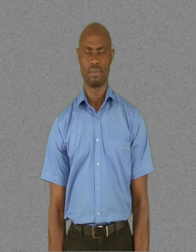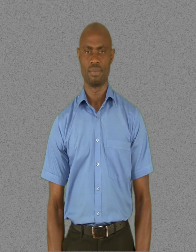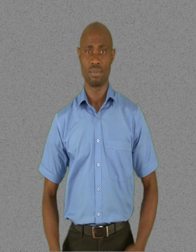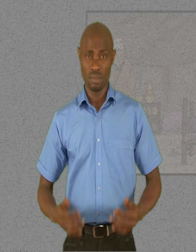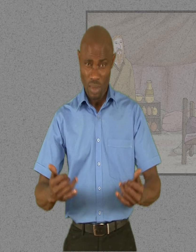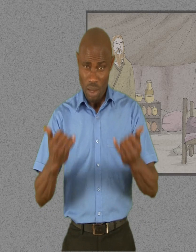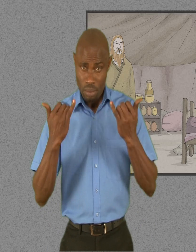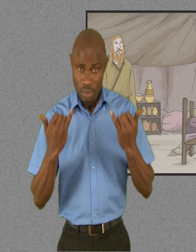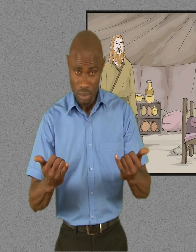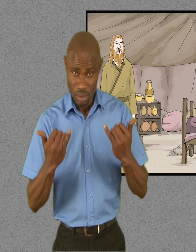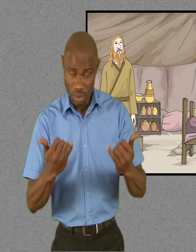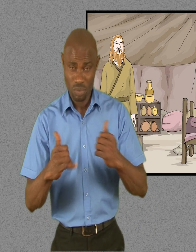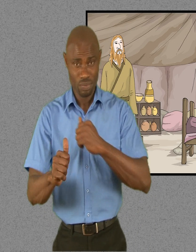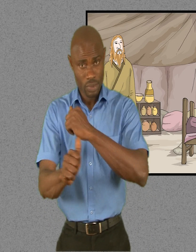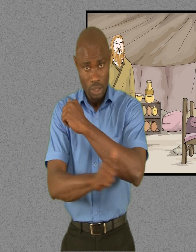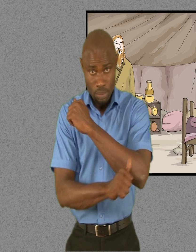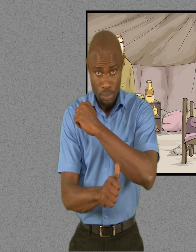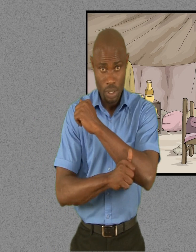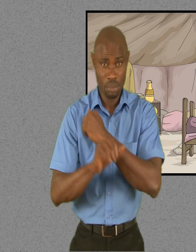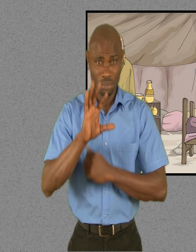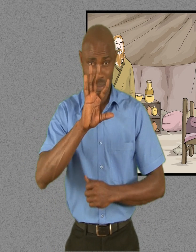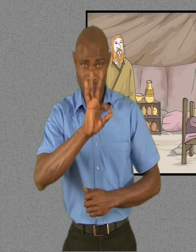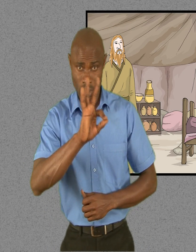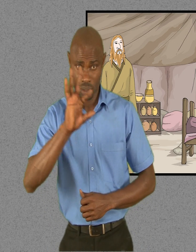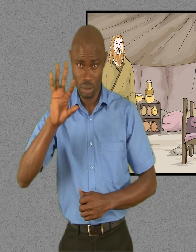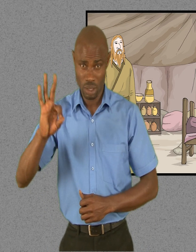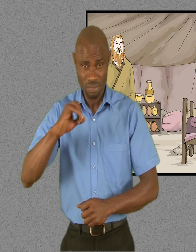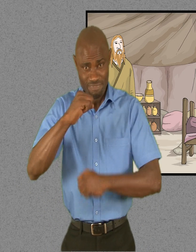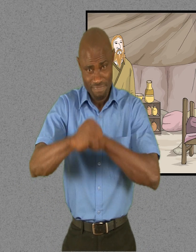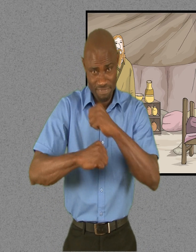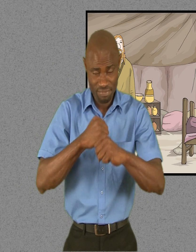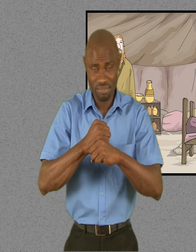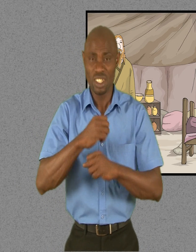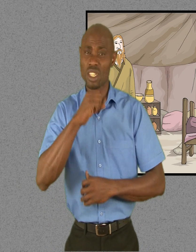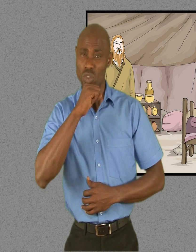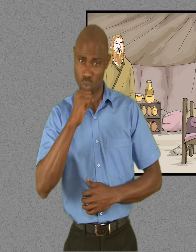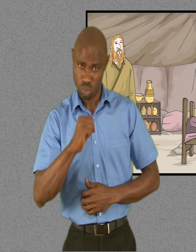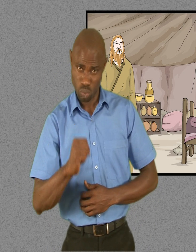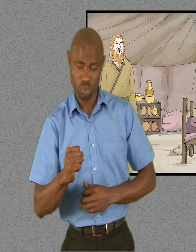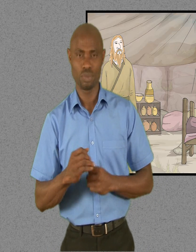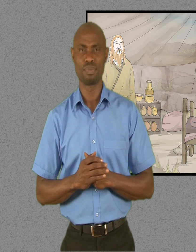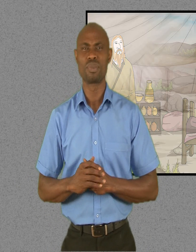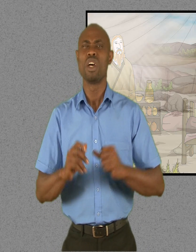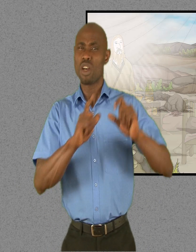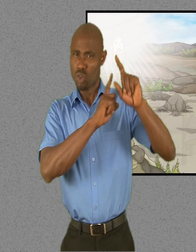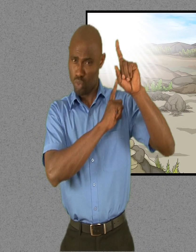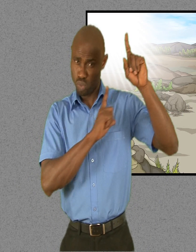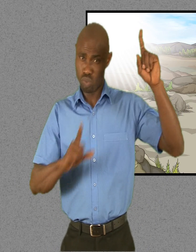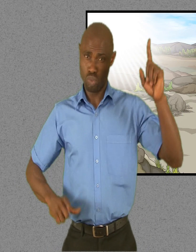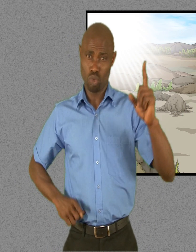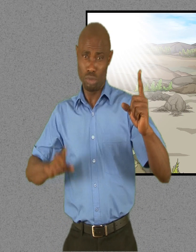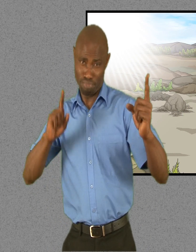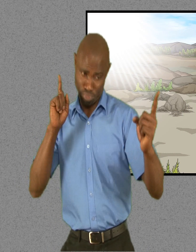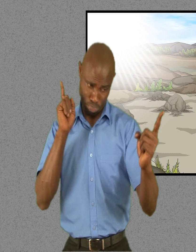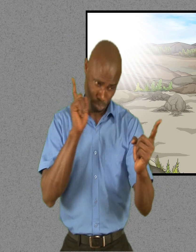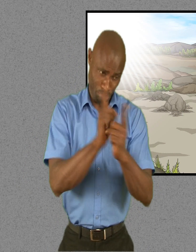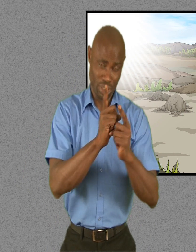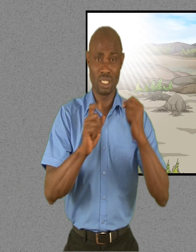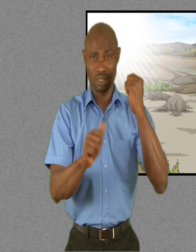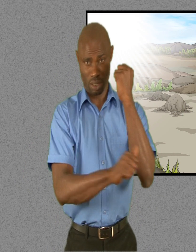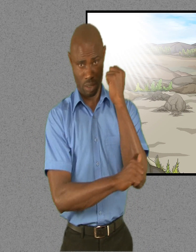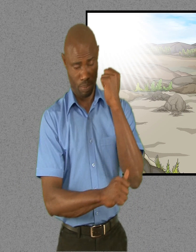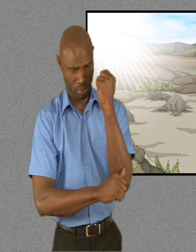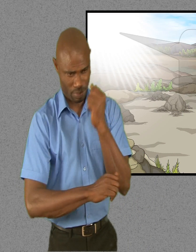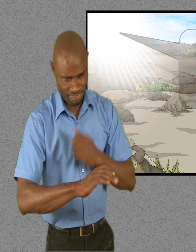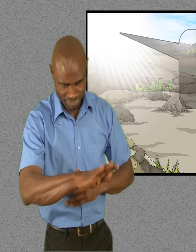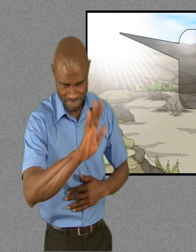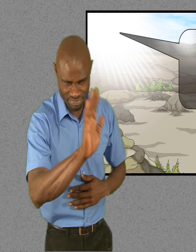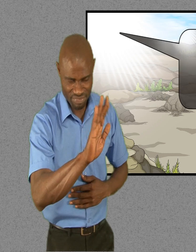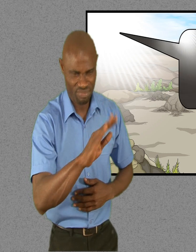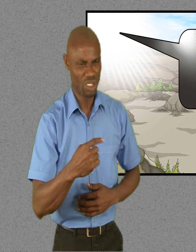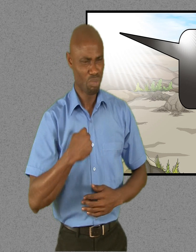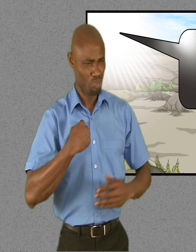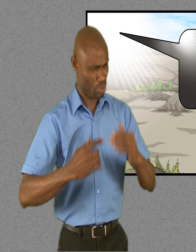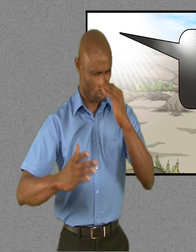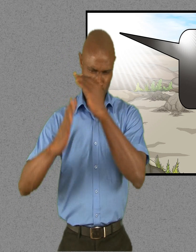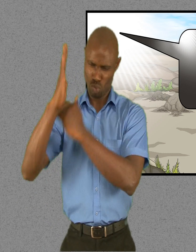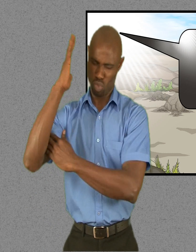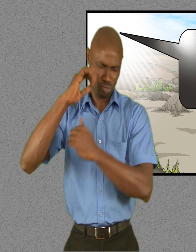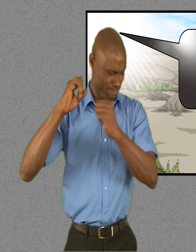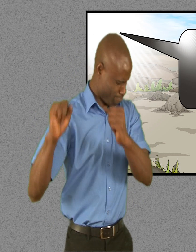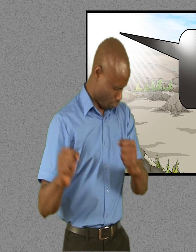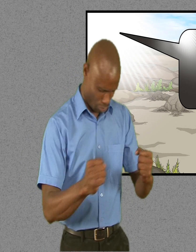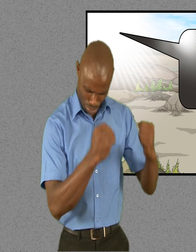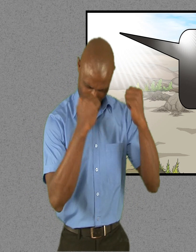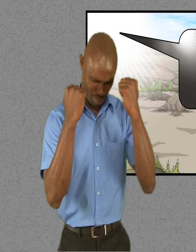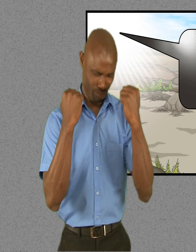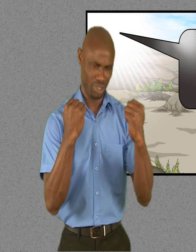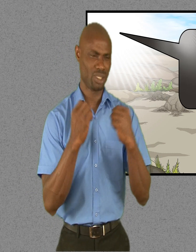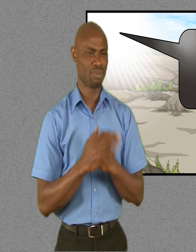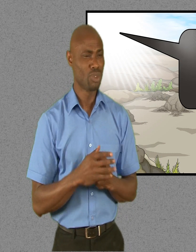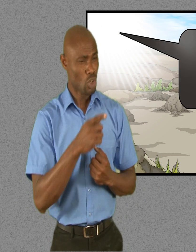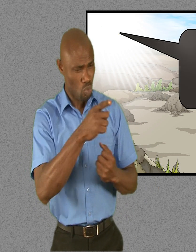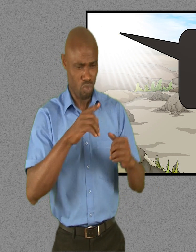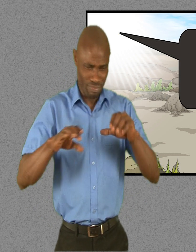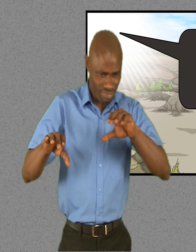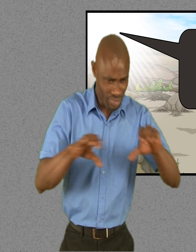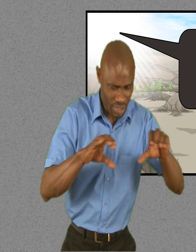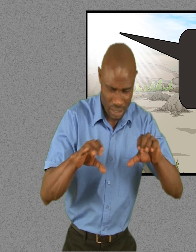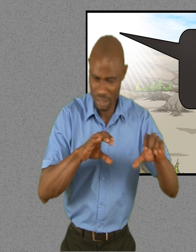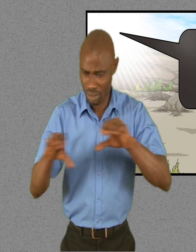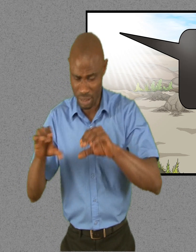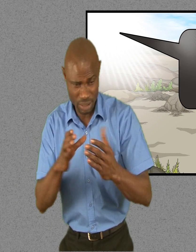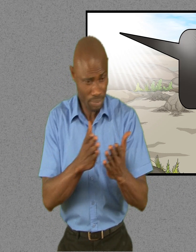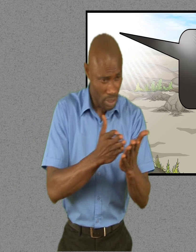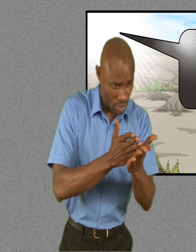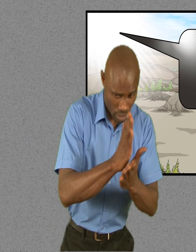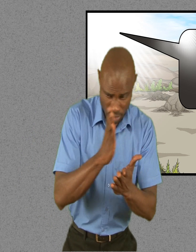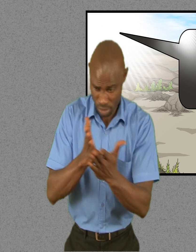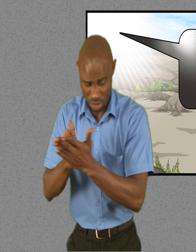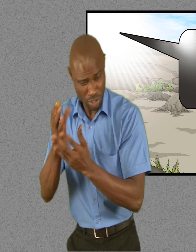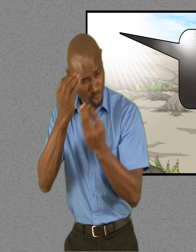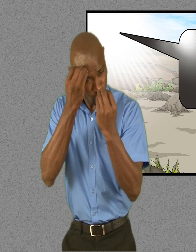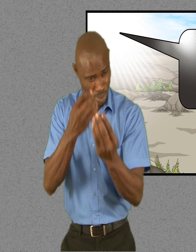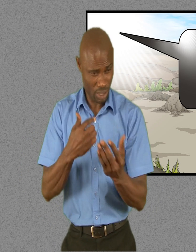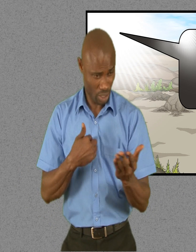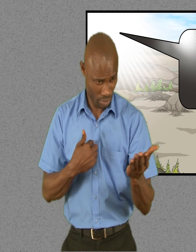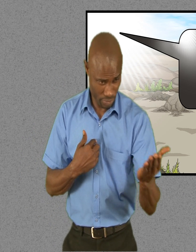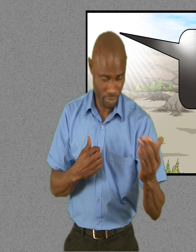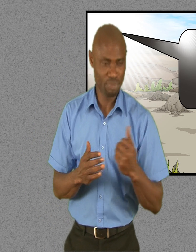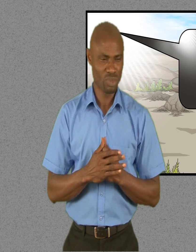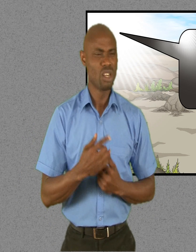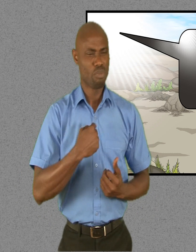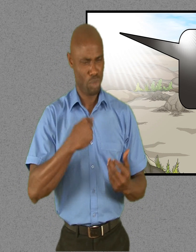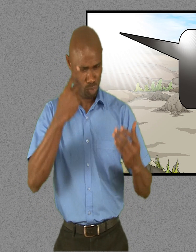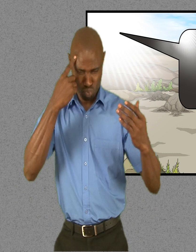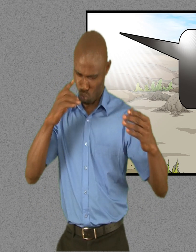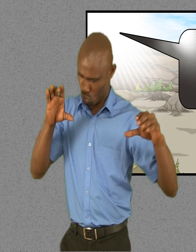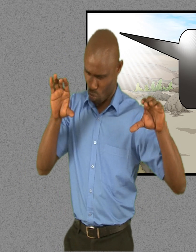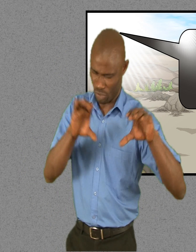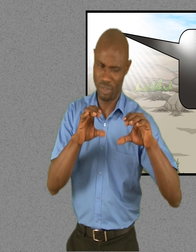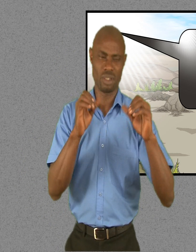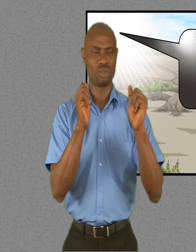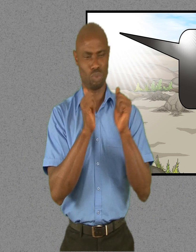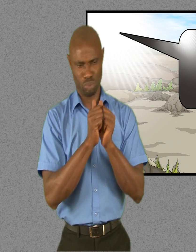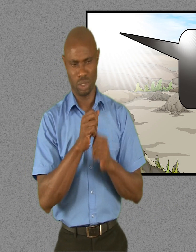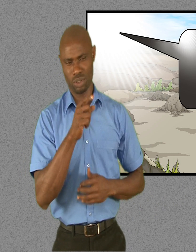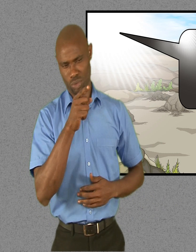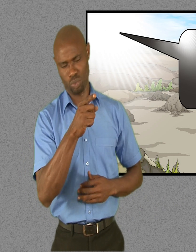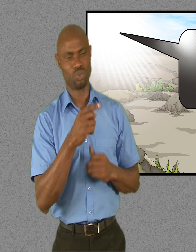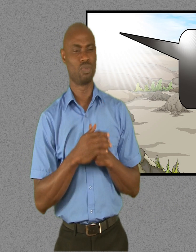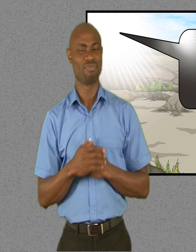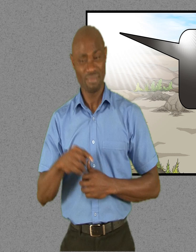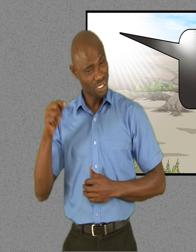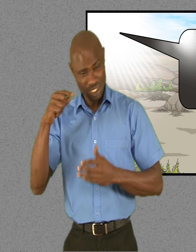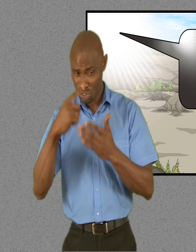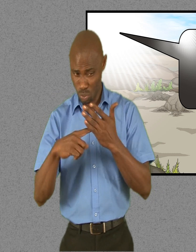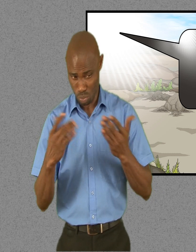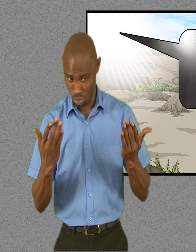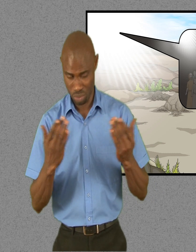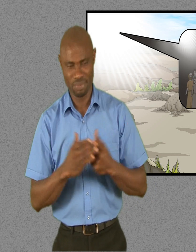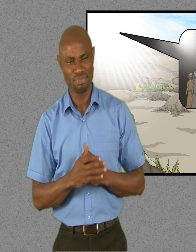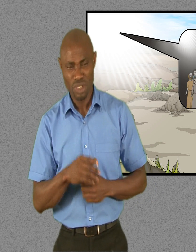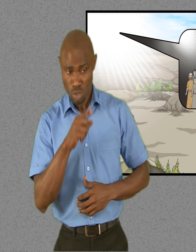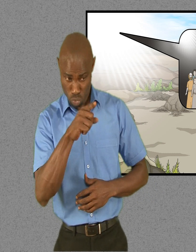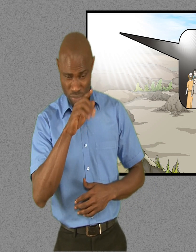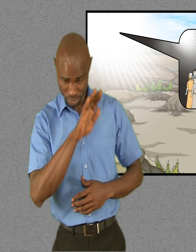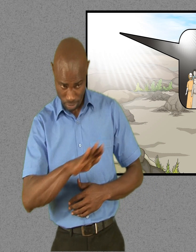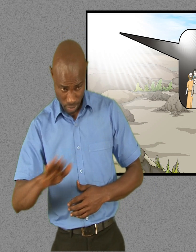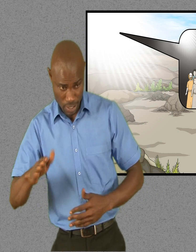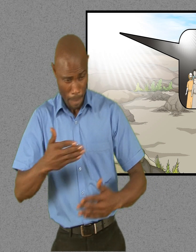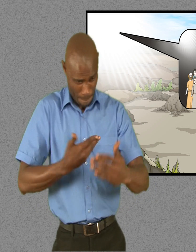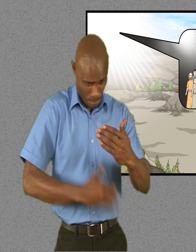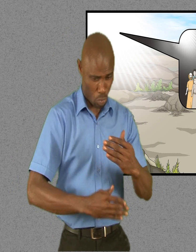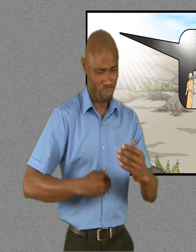When Abram was ninety-nine years old, the LORD appeared to him and said, “I am God Almighty. Walk before Me and be blameless.